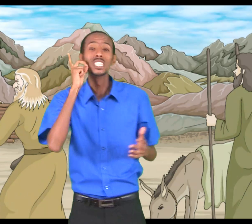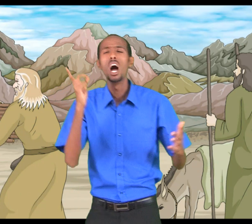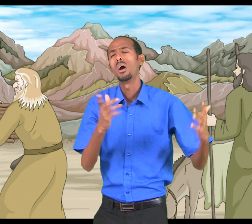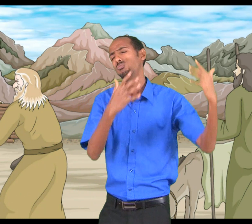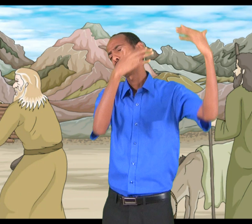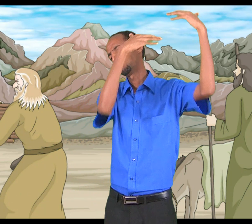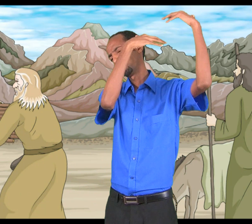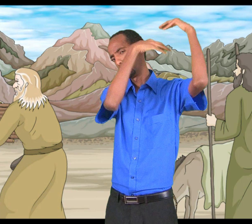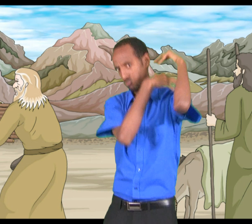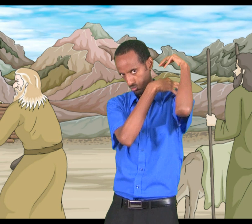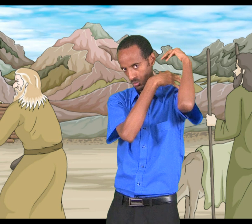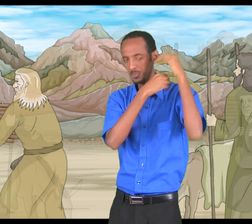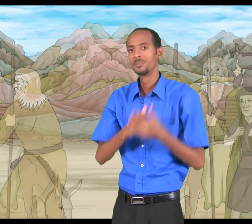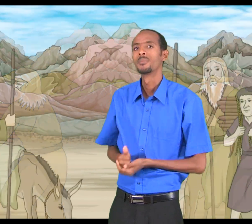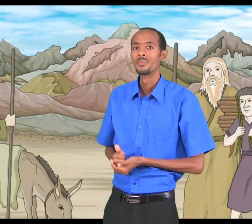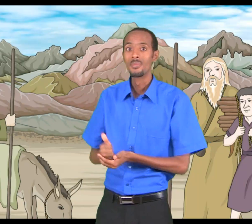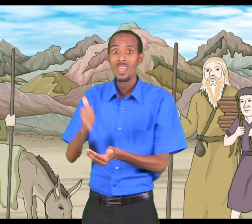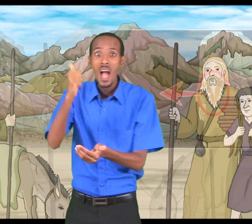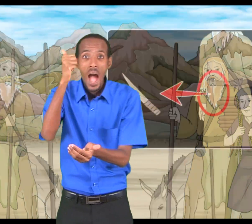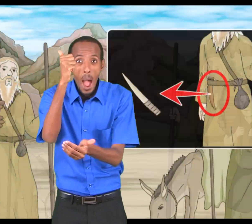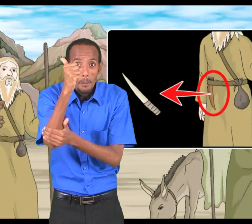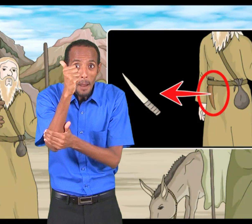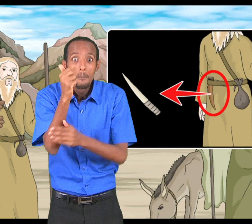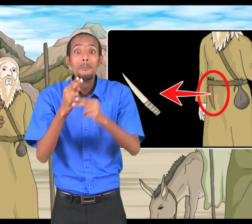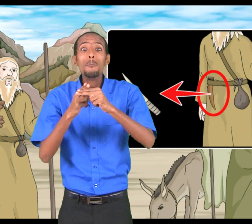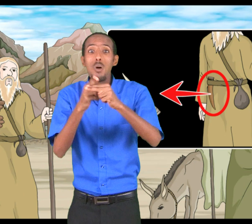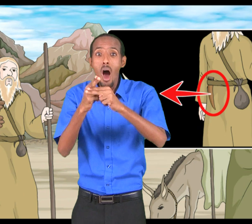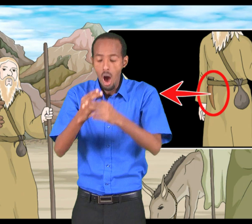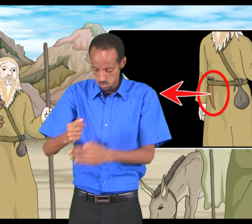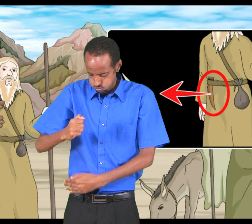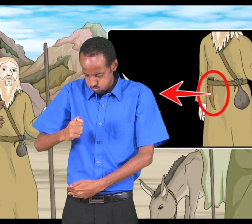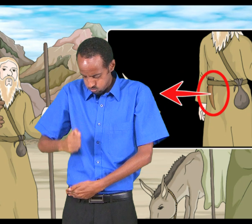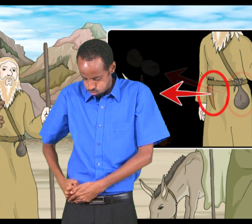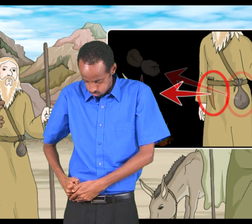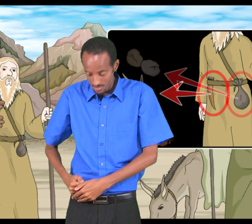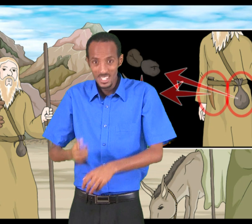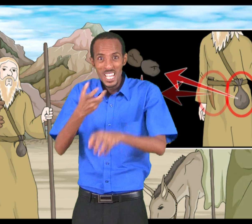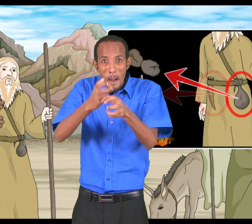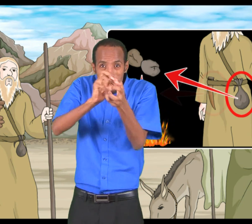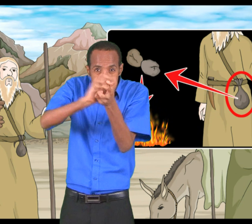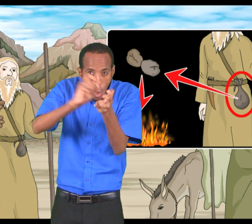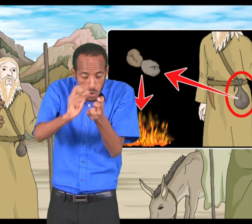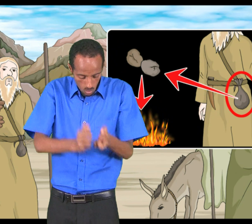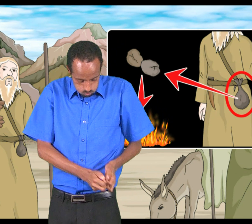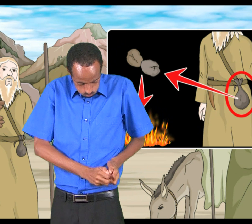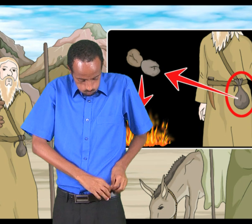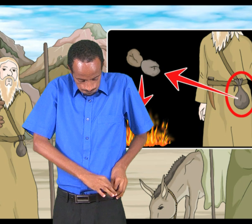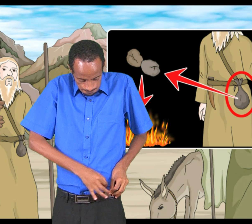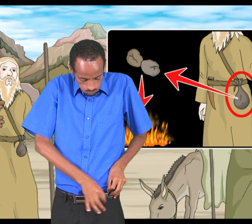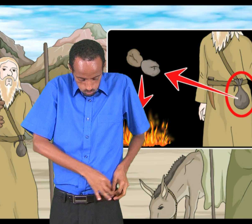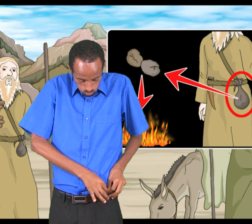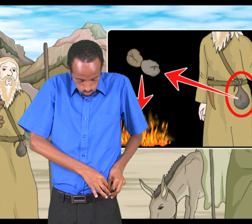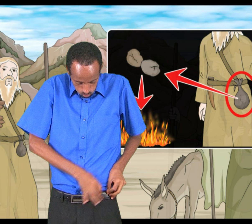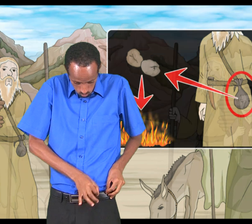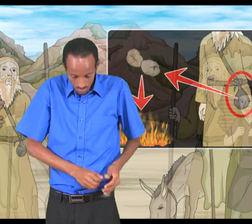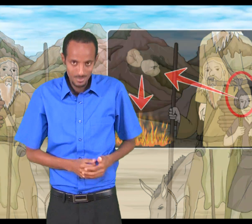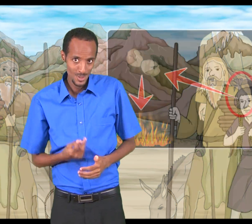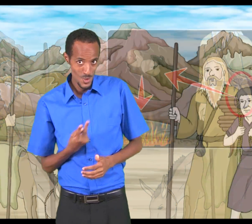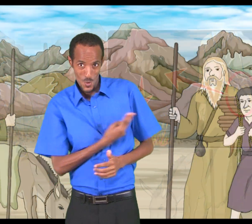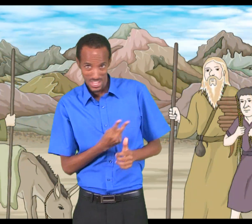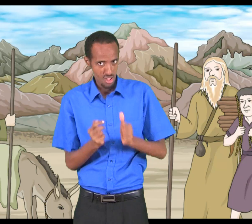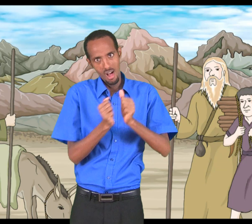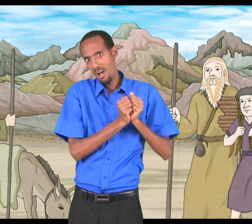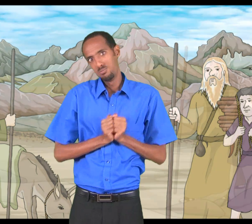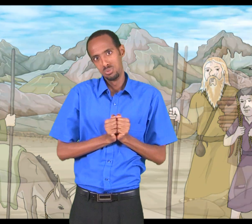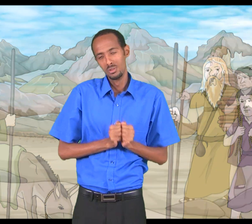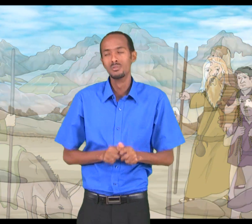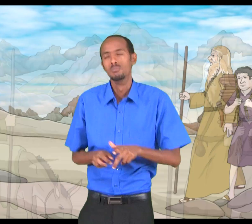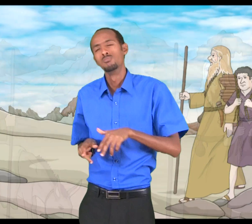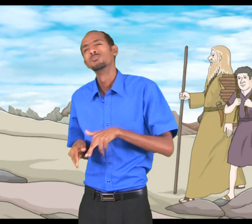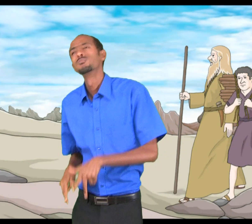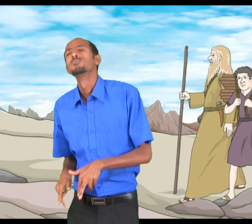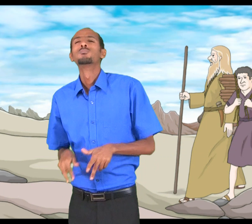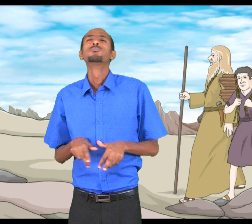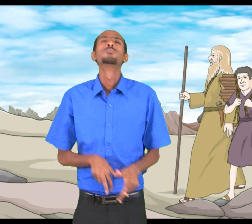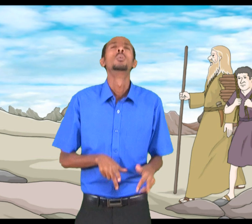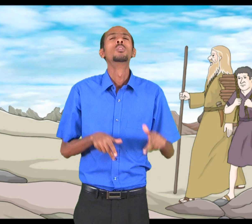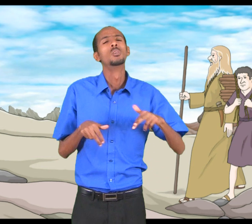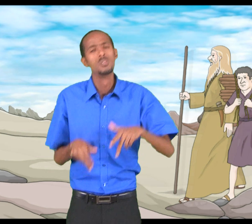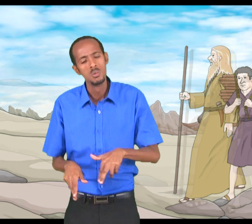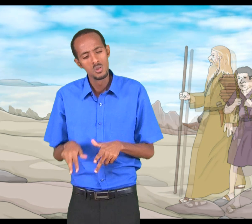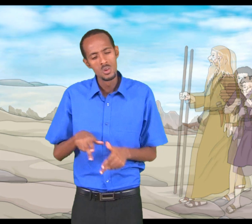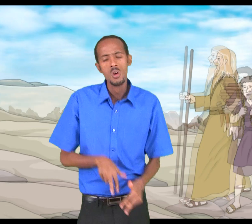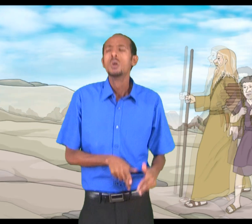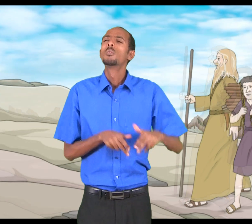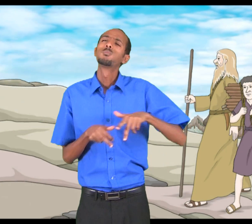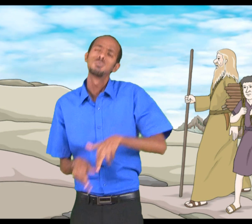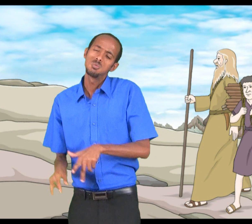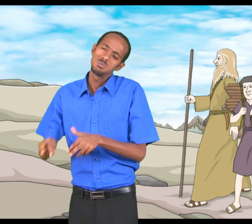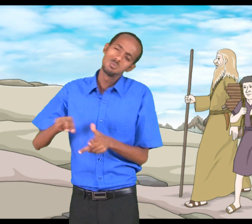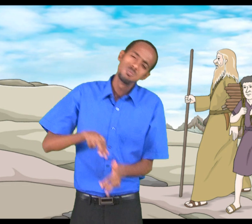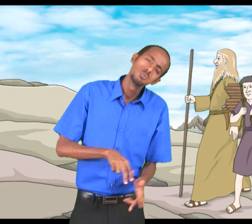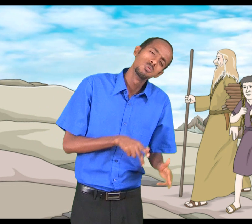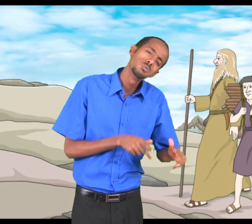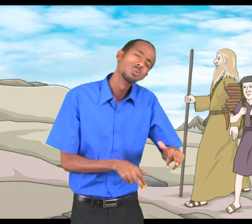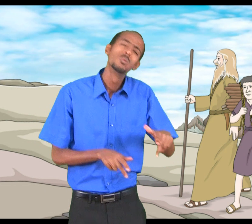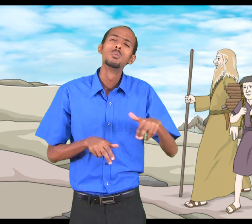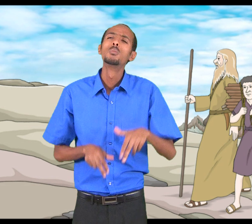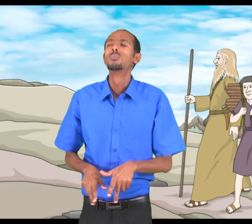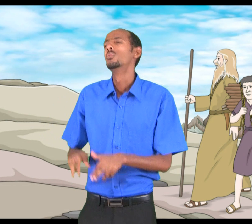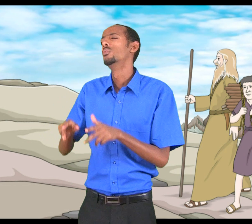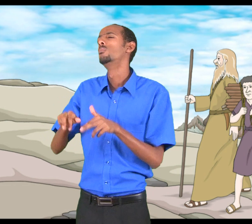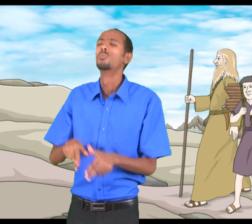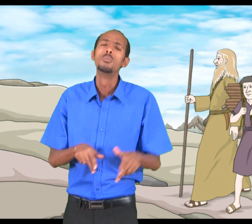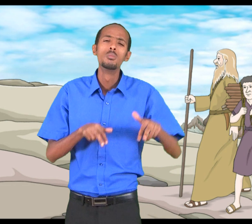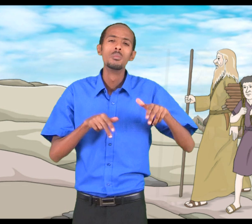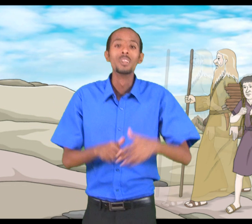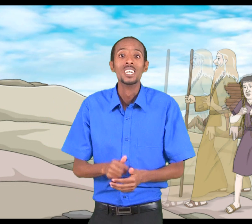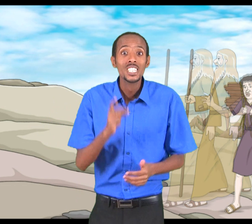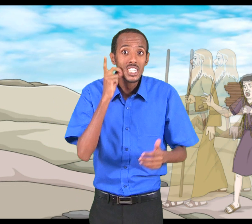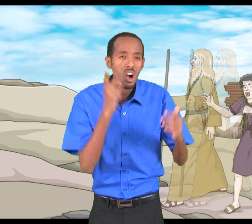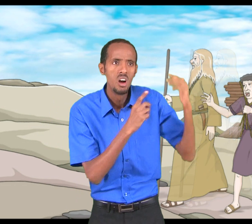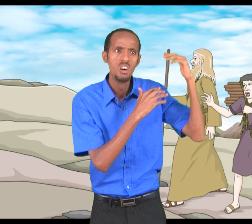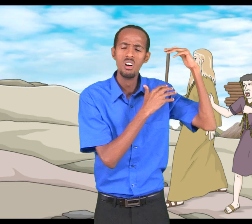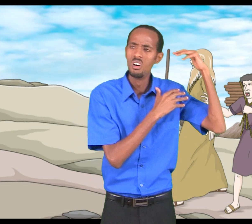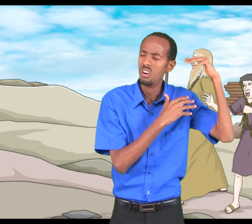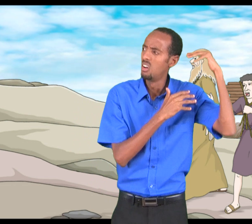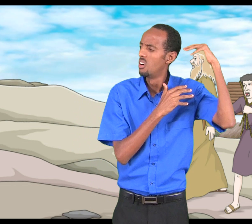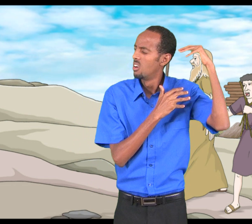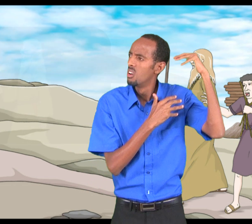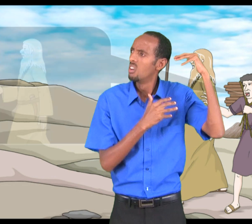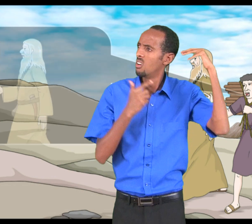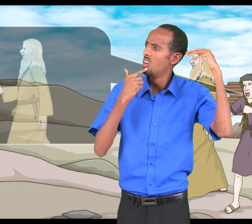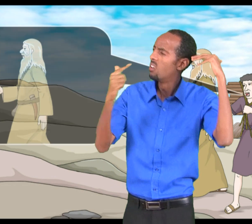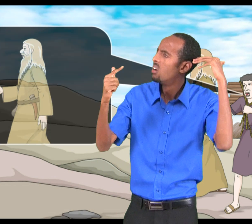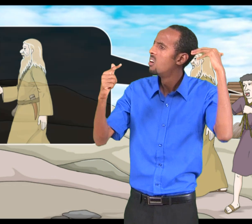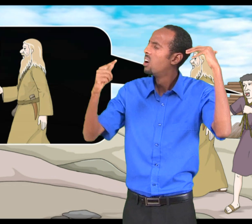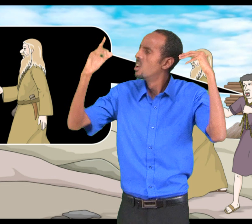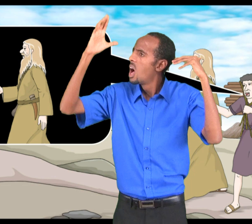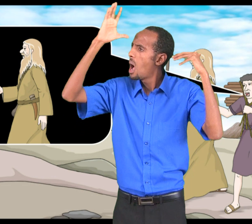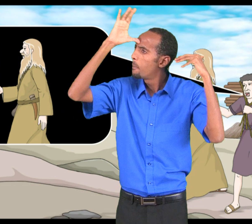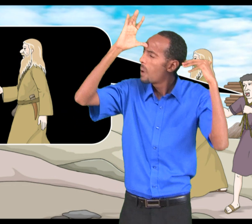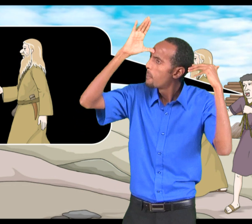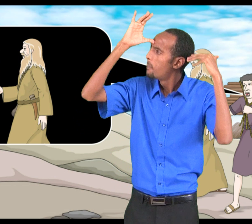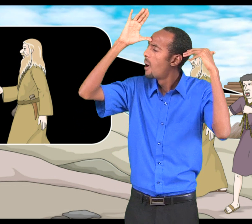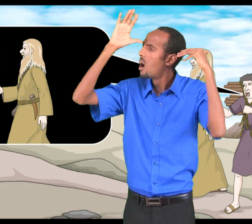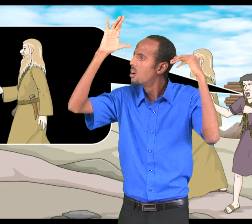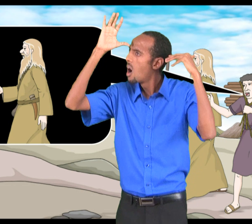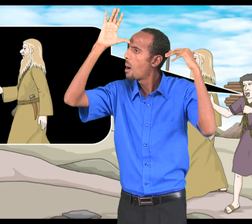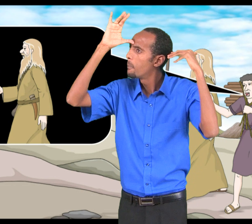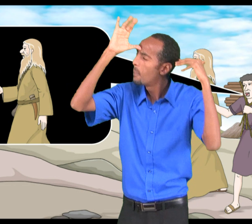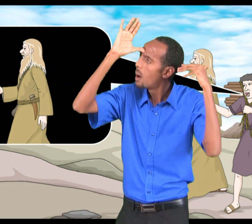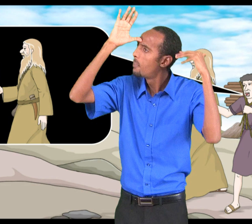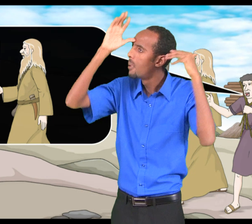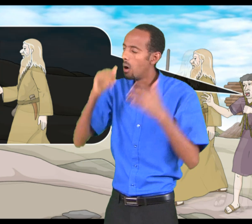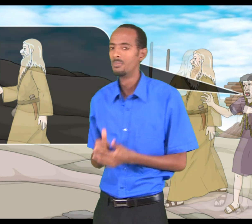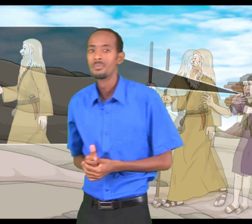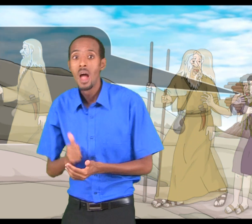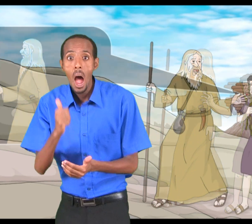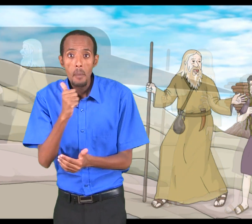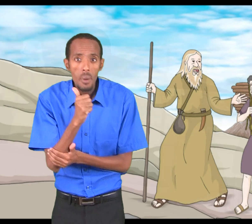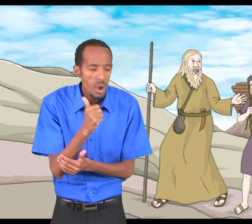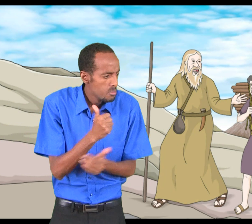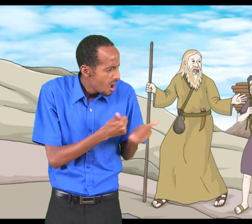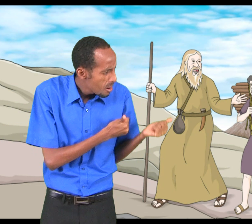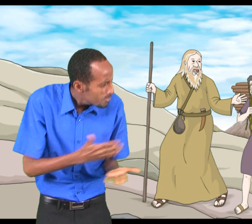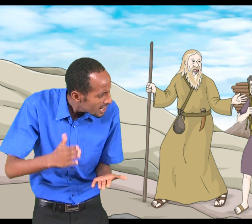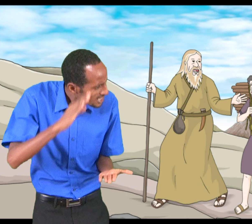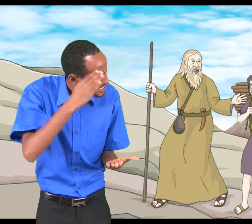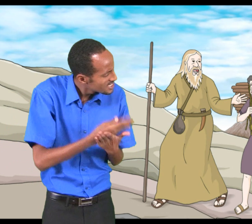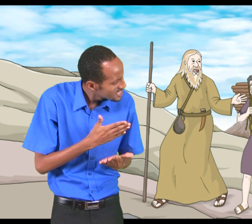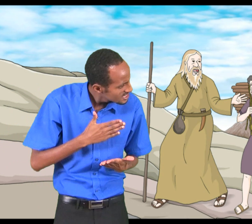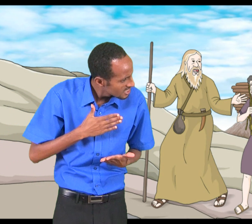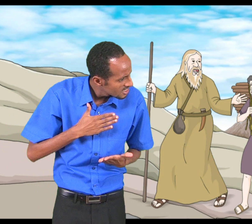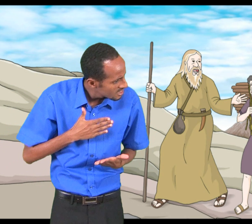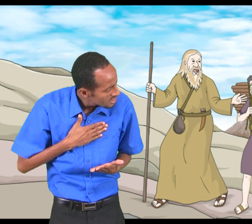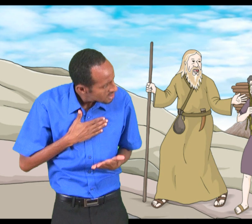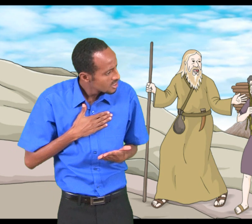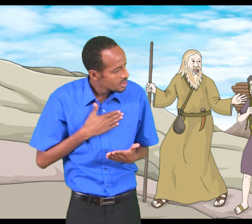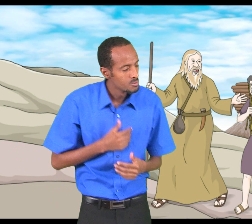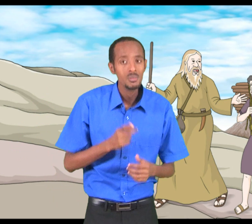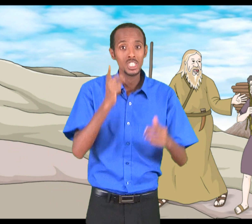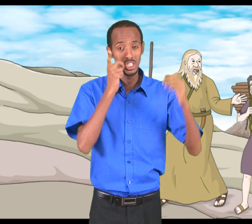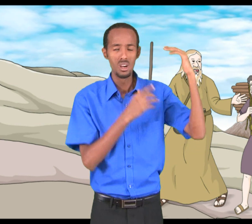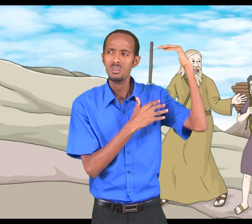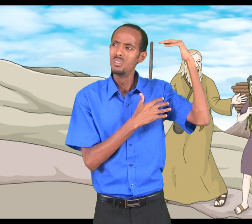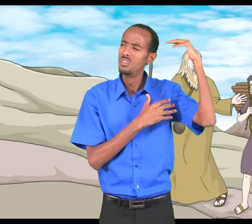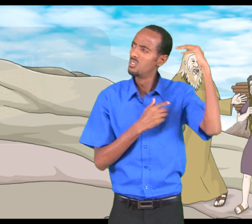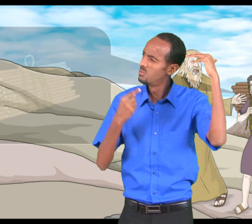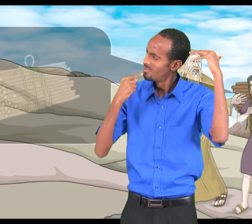He himself carried the fire and the sacrificial knife, and the two of them walked on together. Then Isaac said to his father Abraham, “My father!” “Here I am, my son,” he replied.